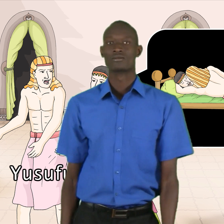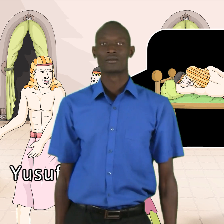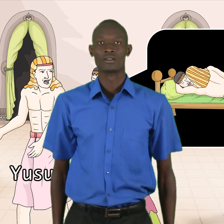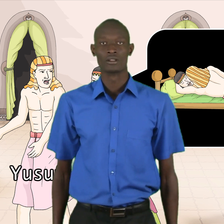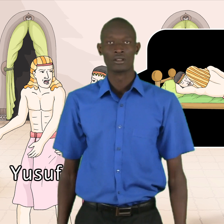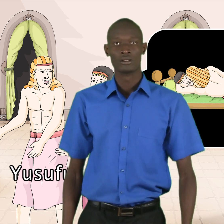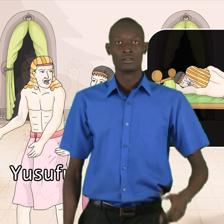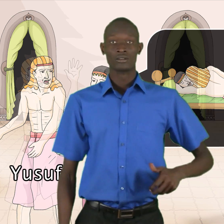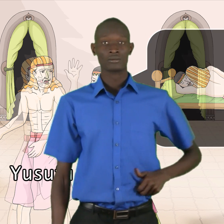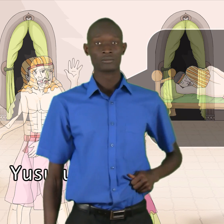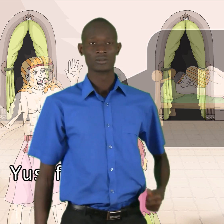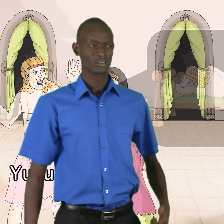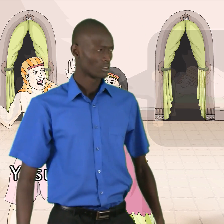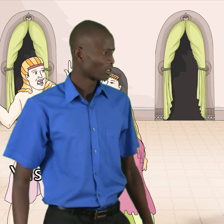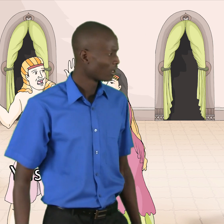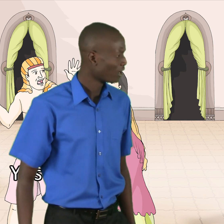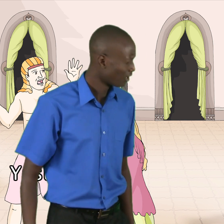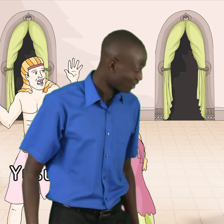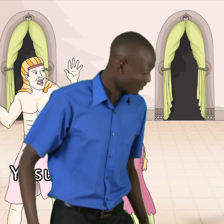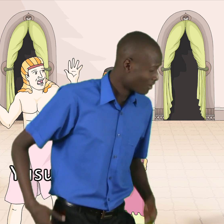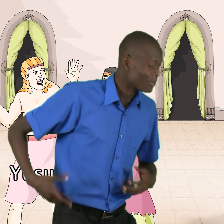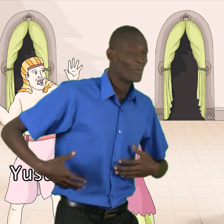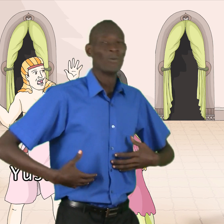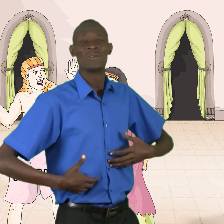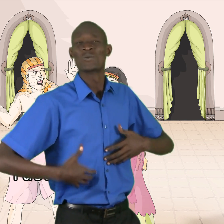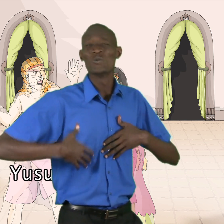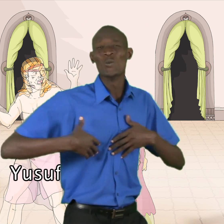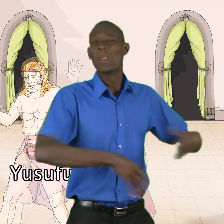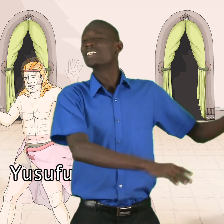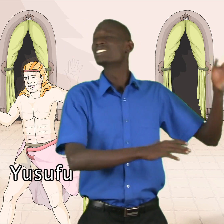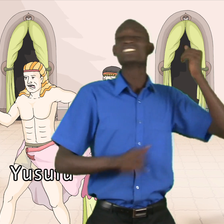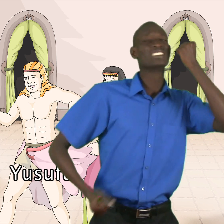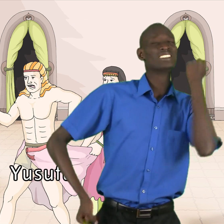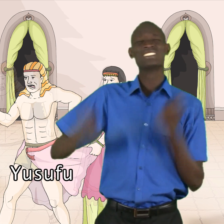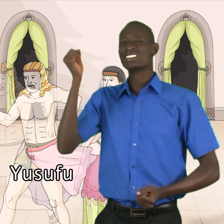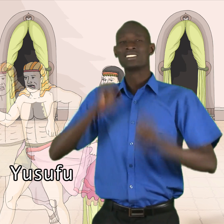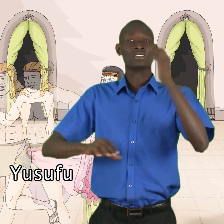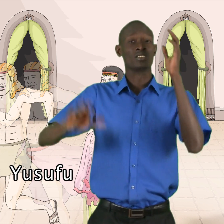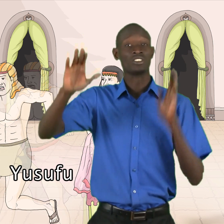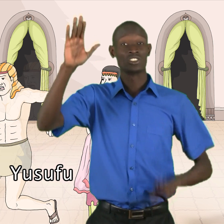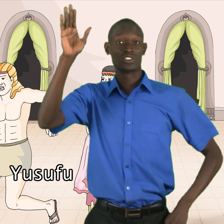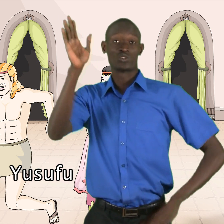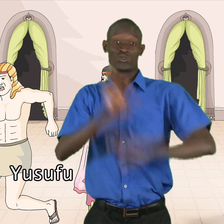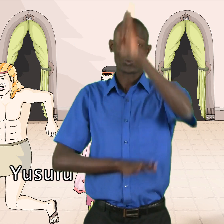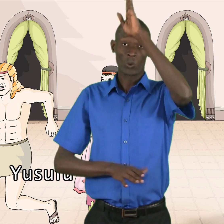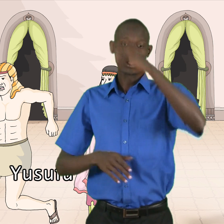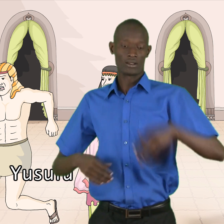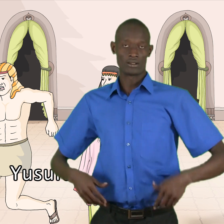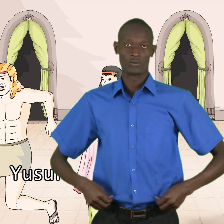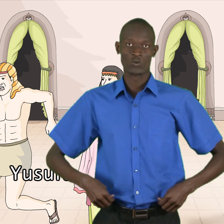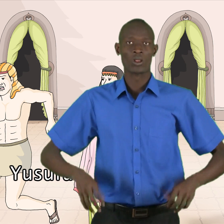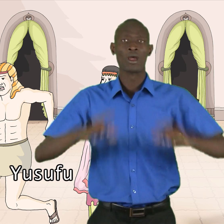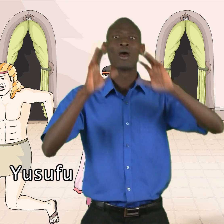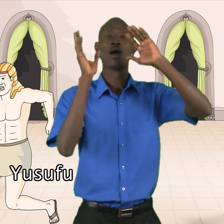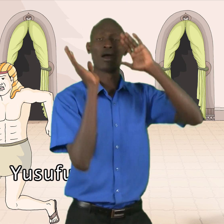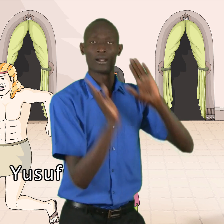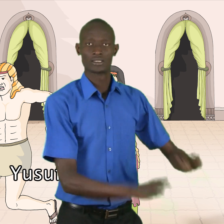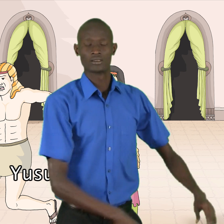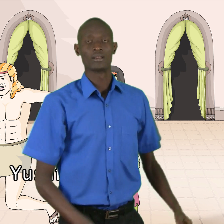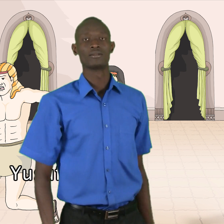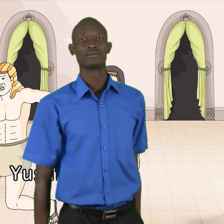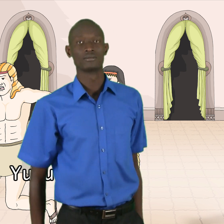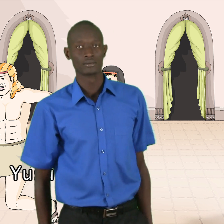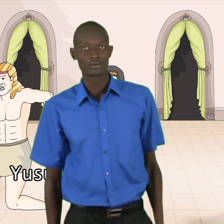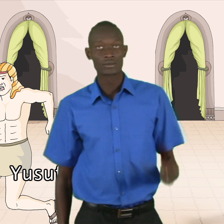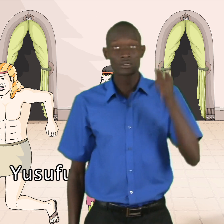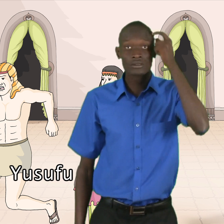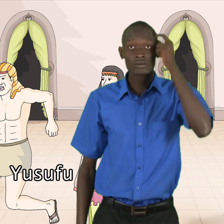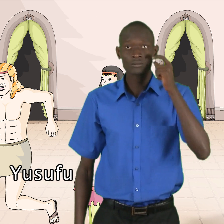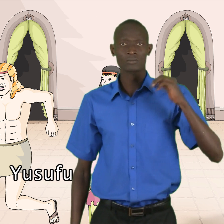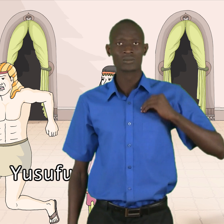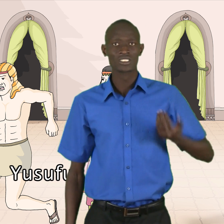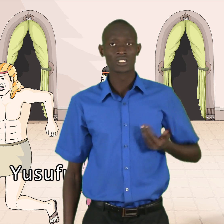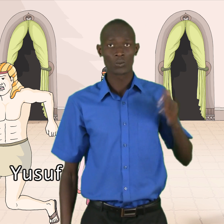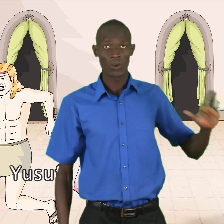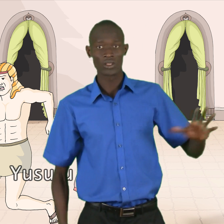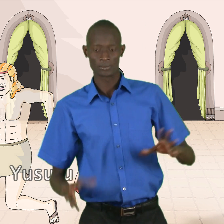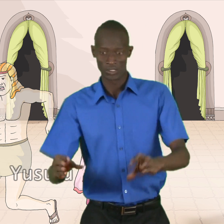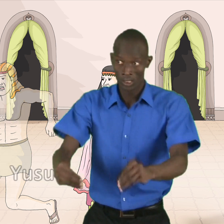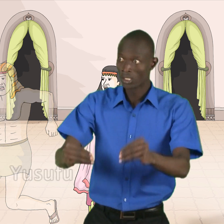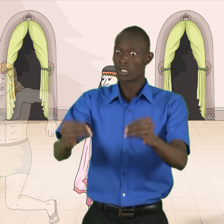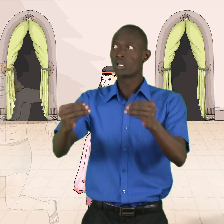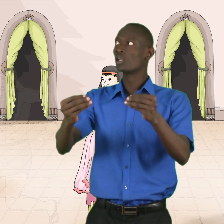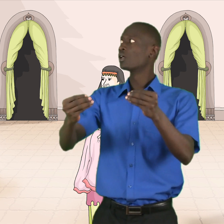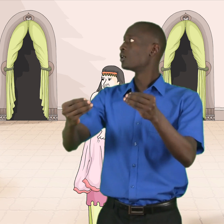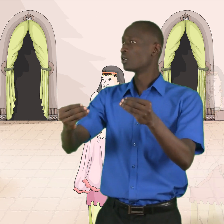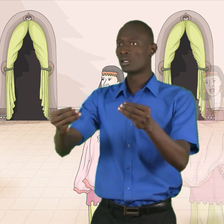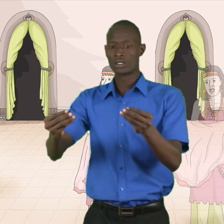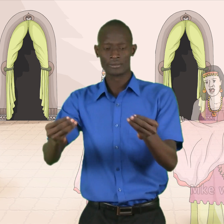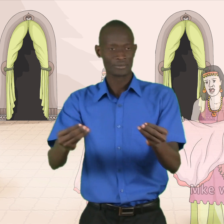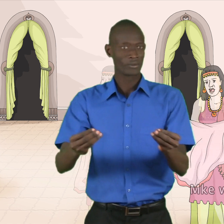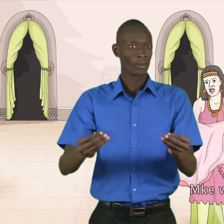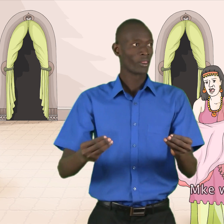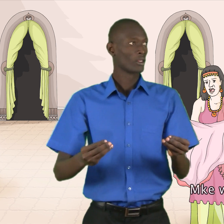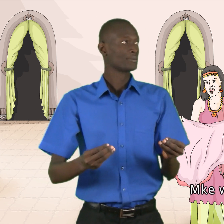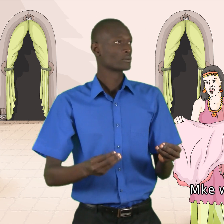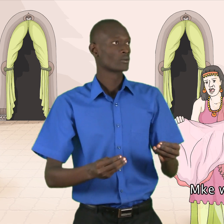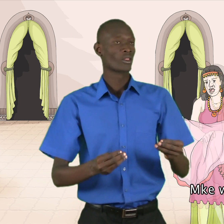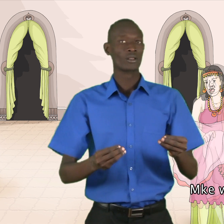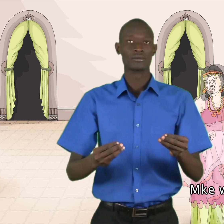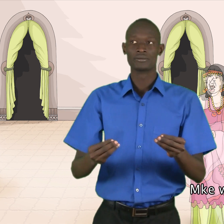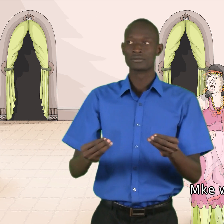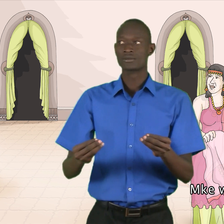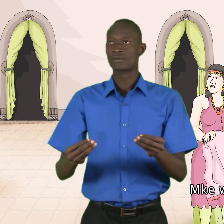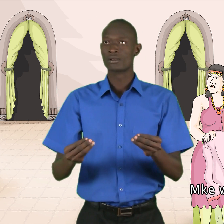But leaving his cloak in her hand, he escaped and ran outside.